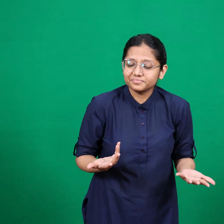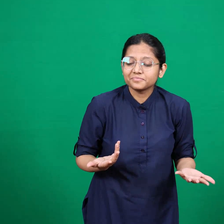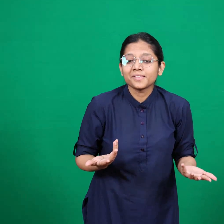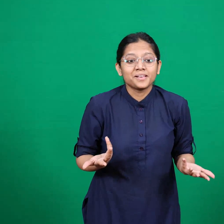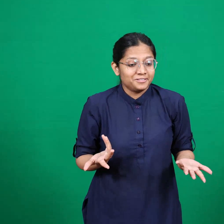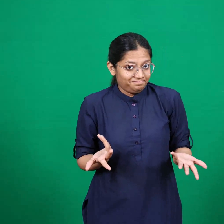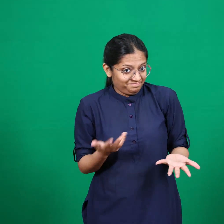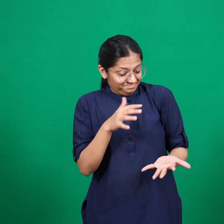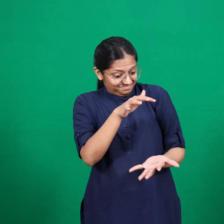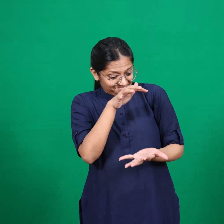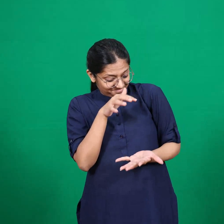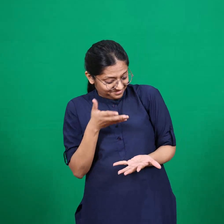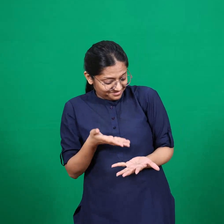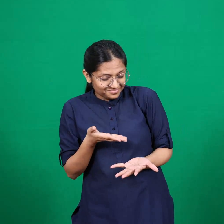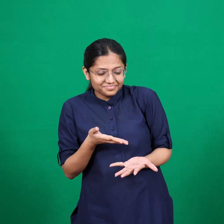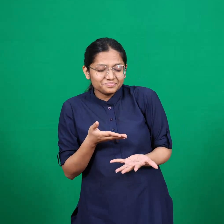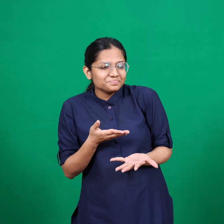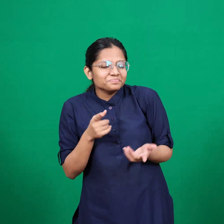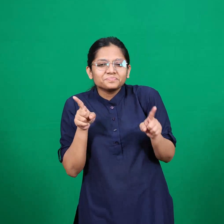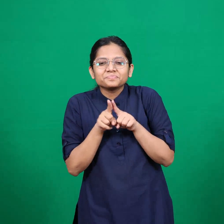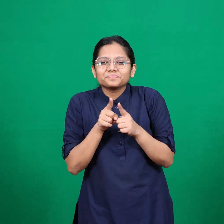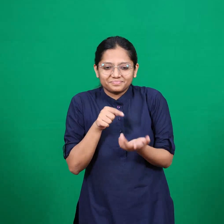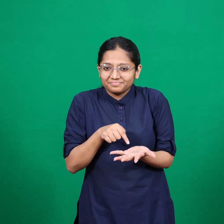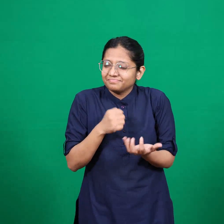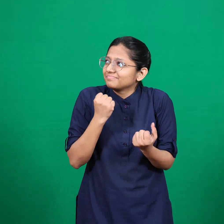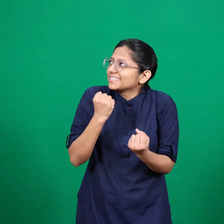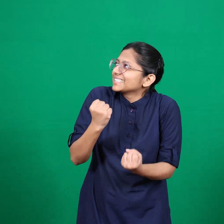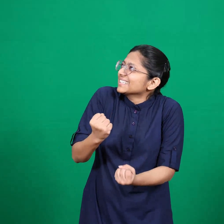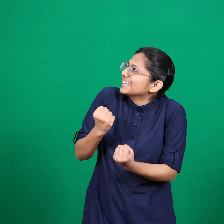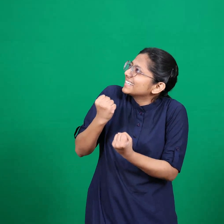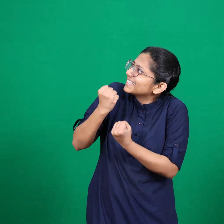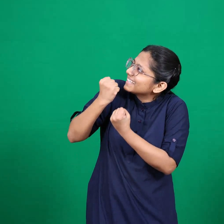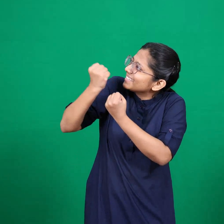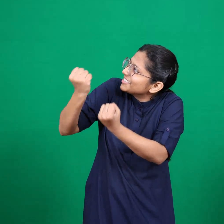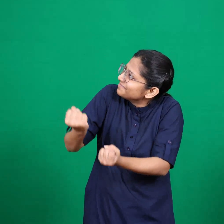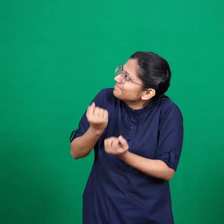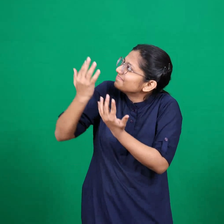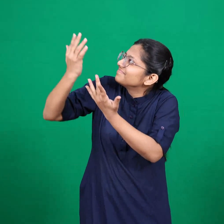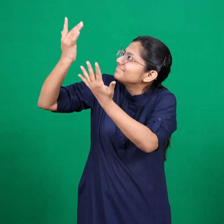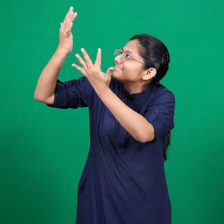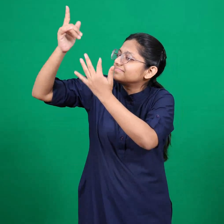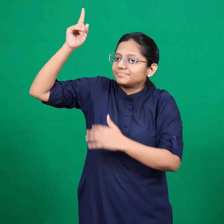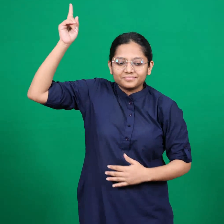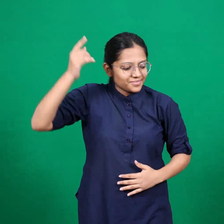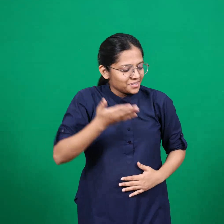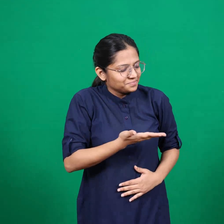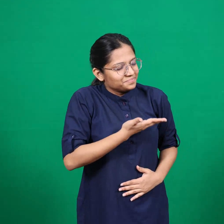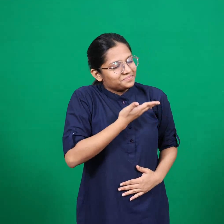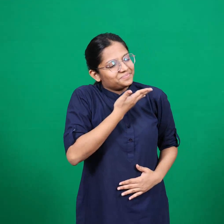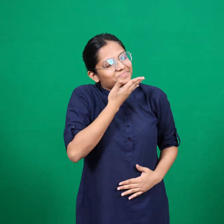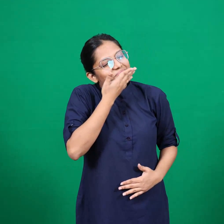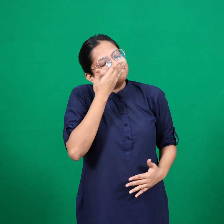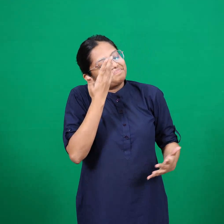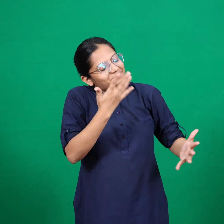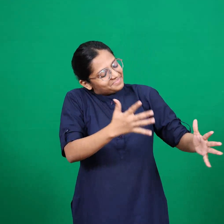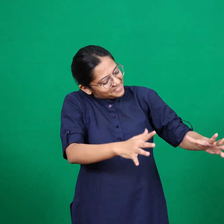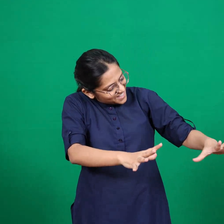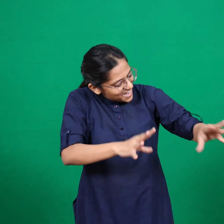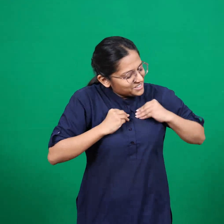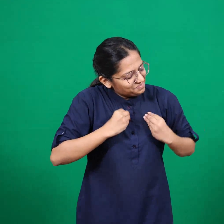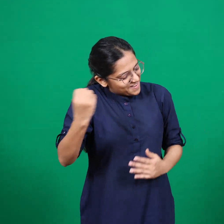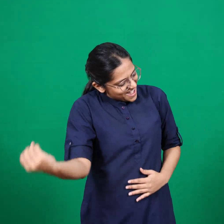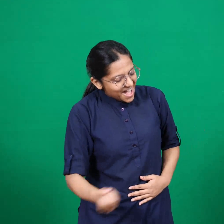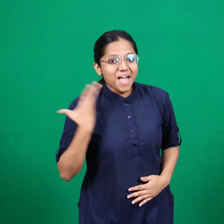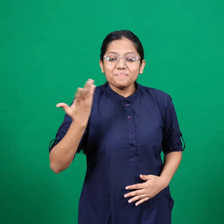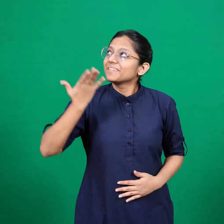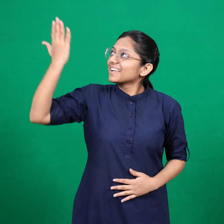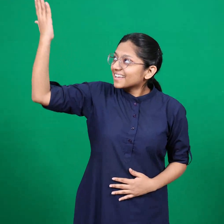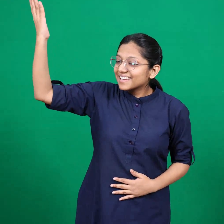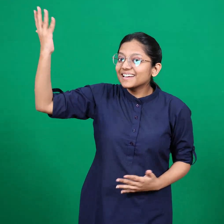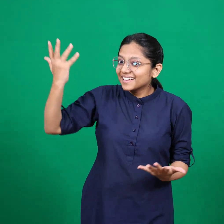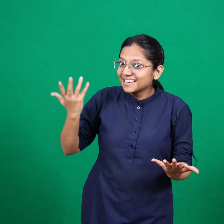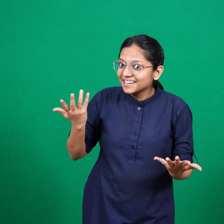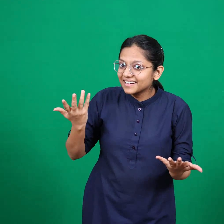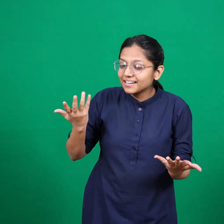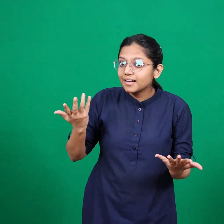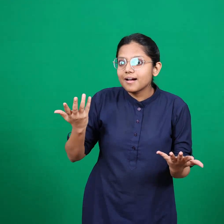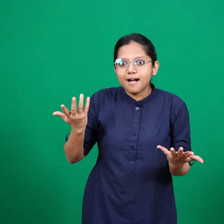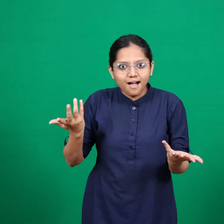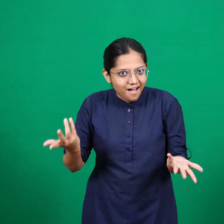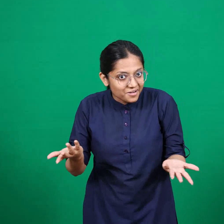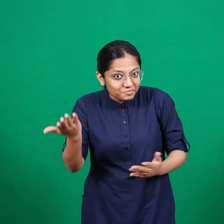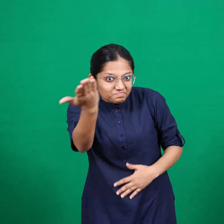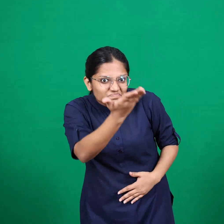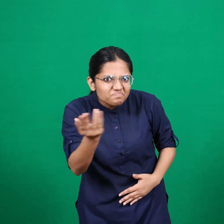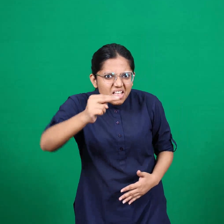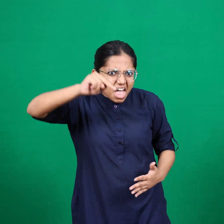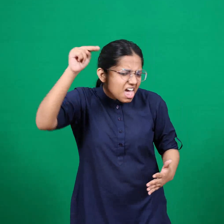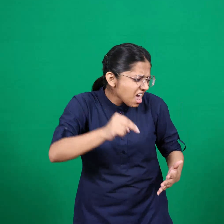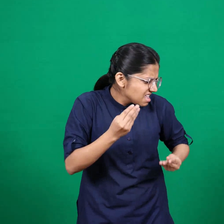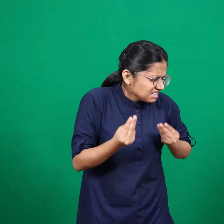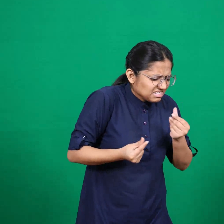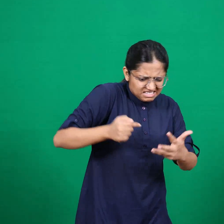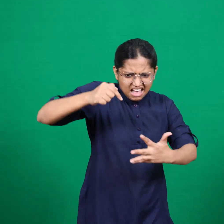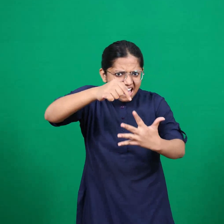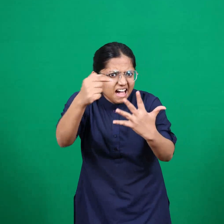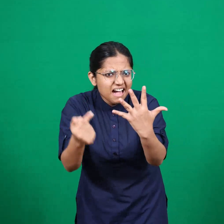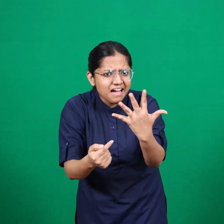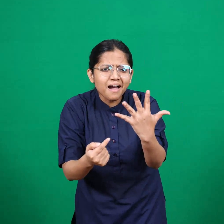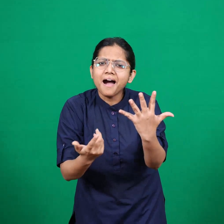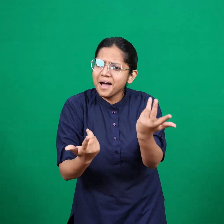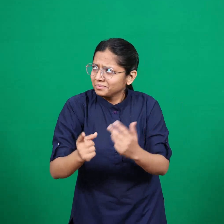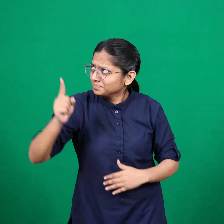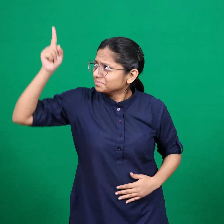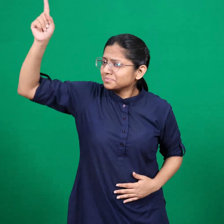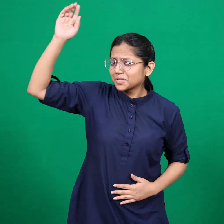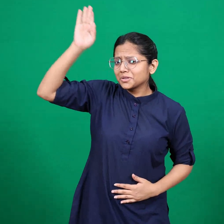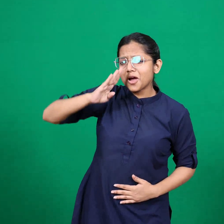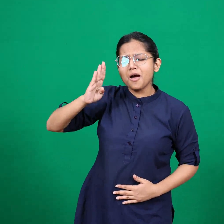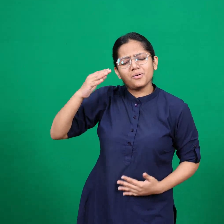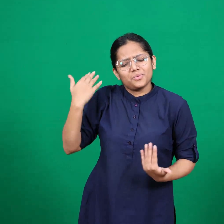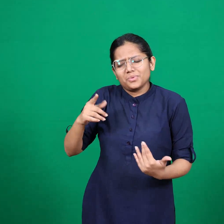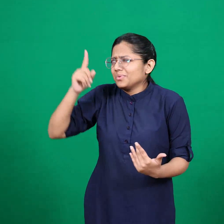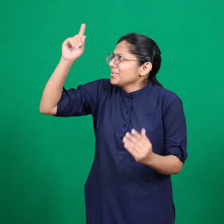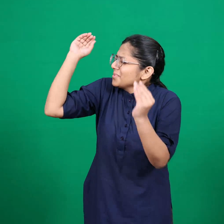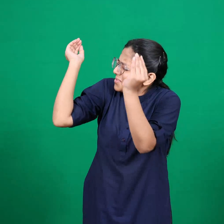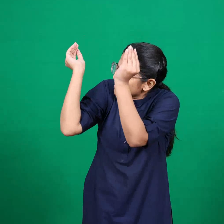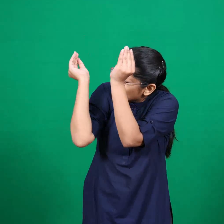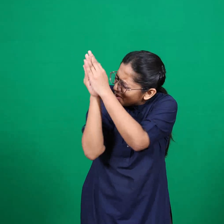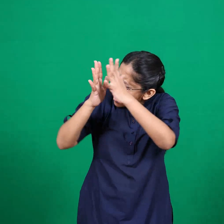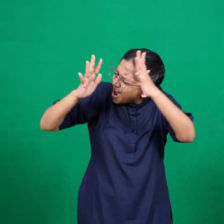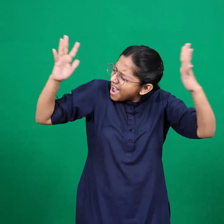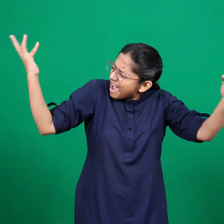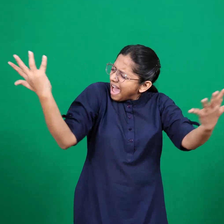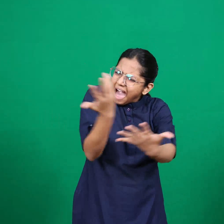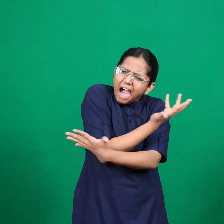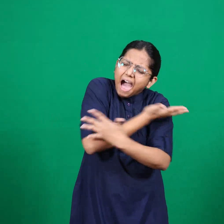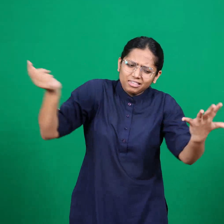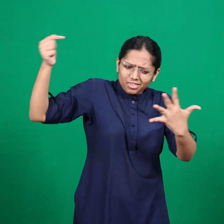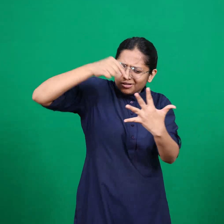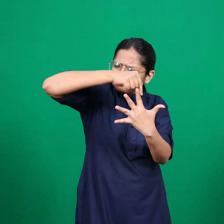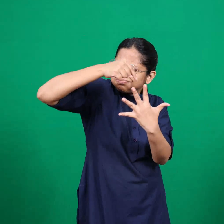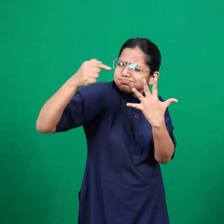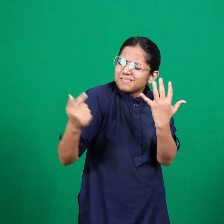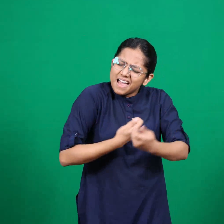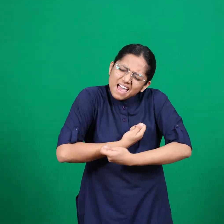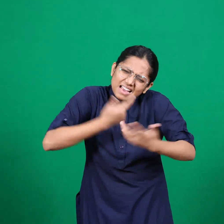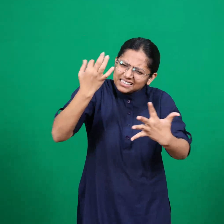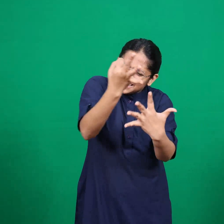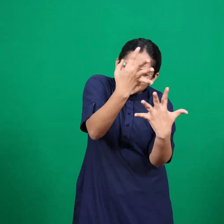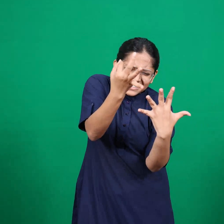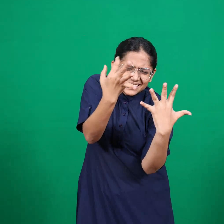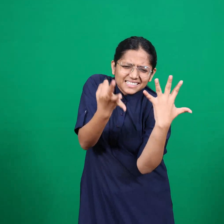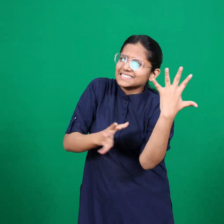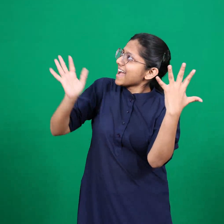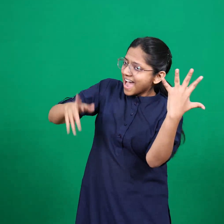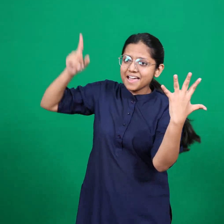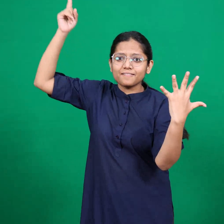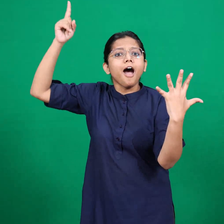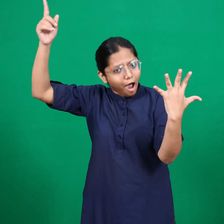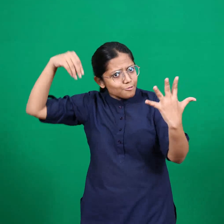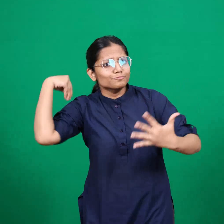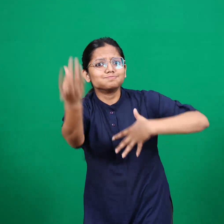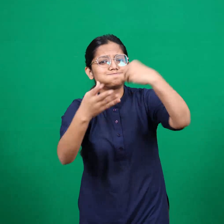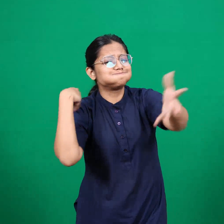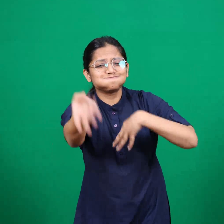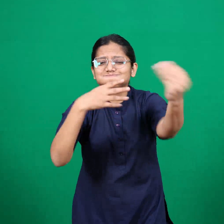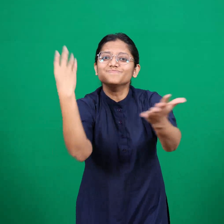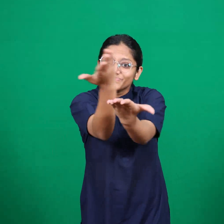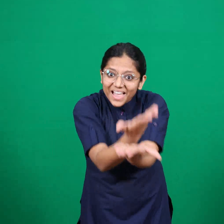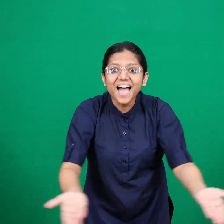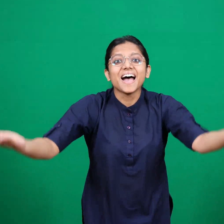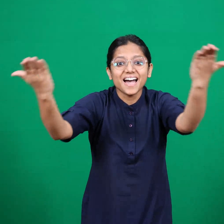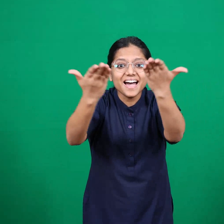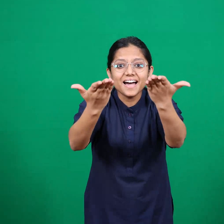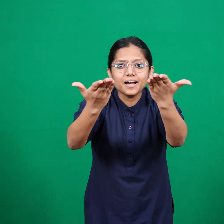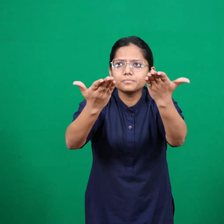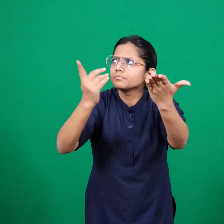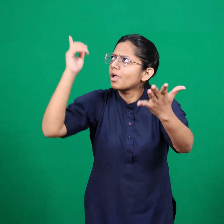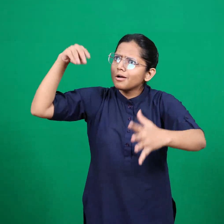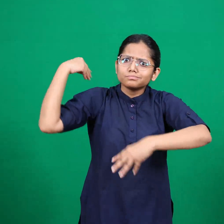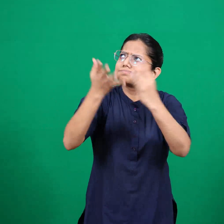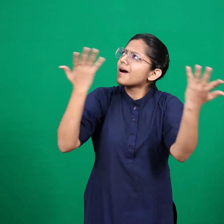They are a fragrant offering, an acceptable sacrifice, well-pleasing to God.